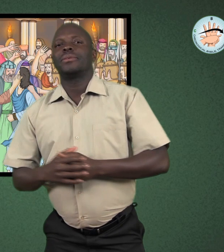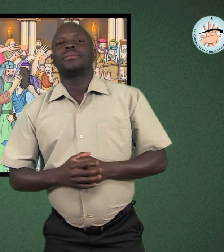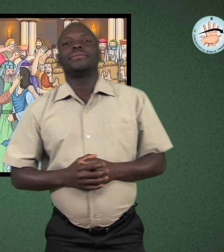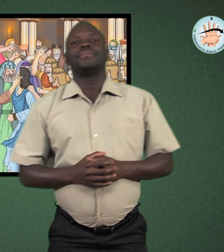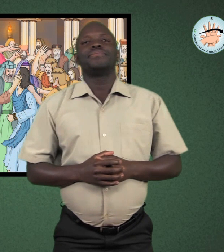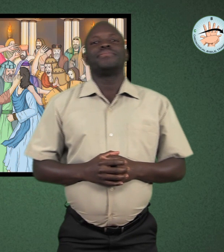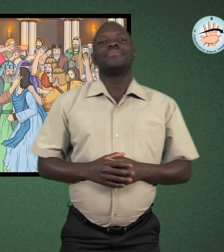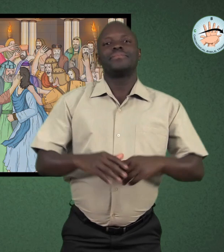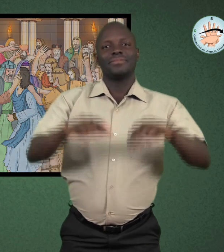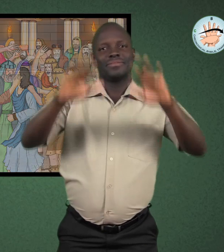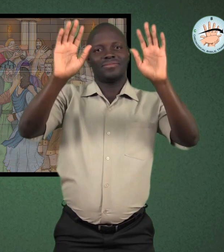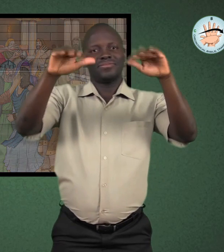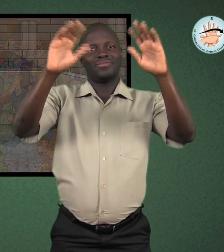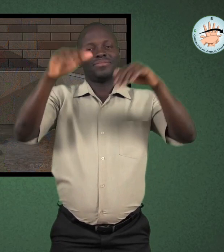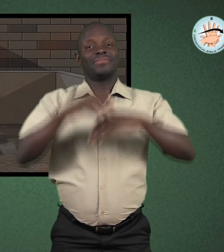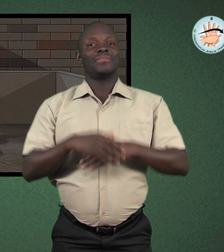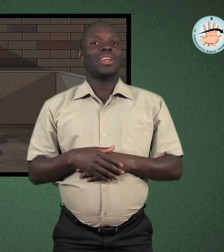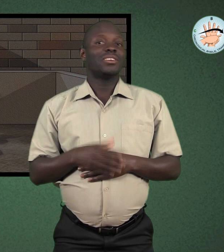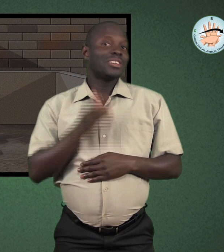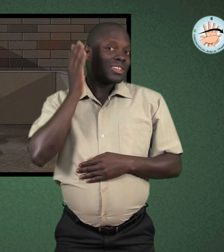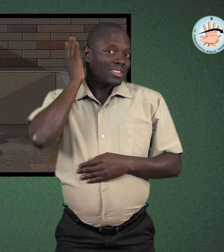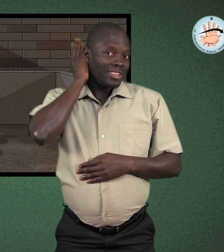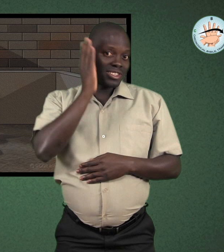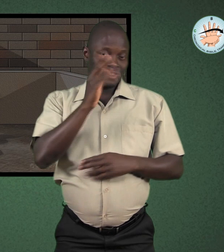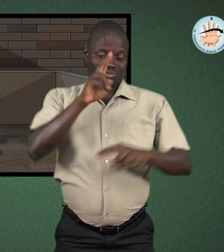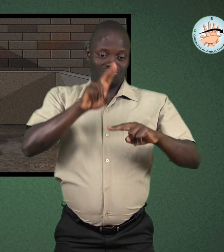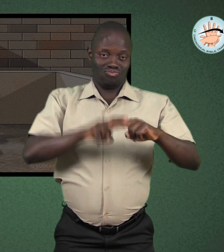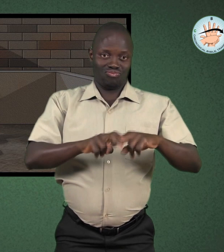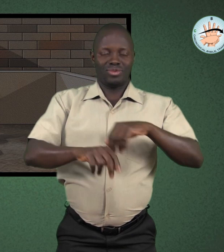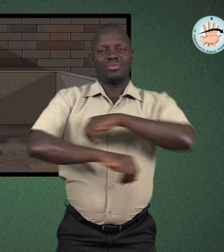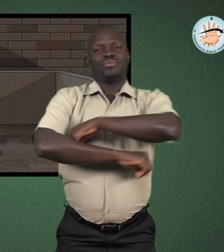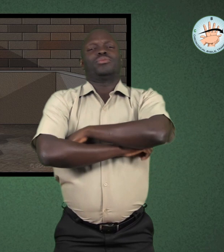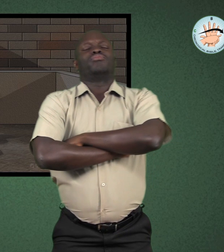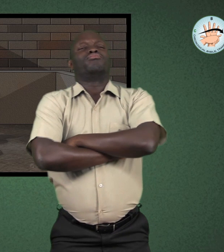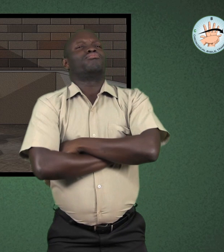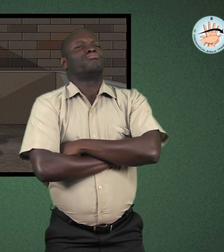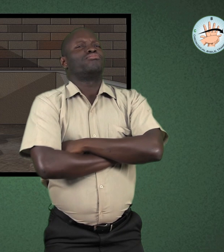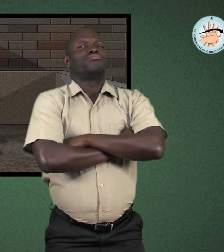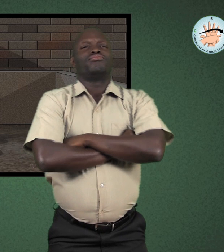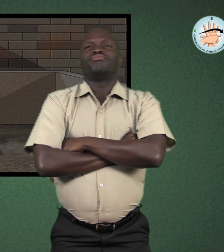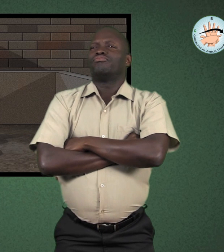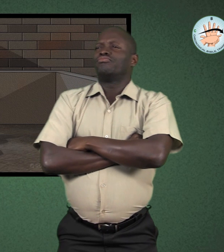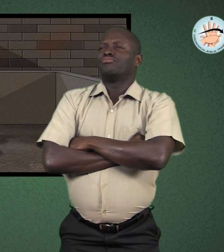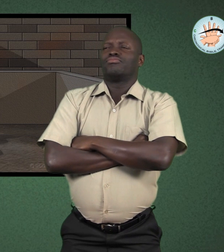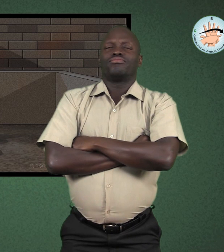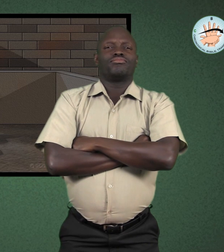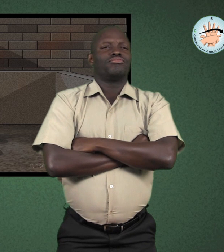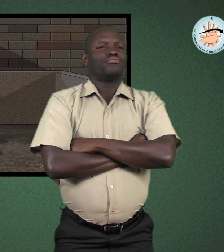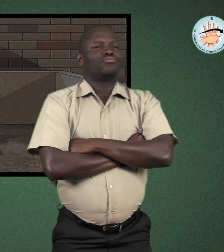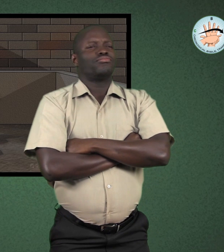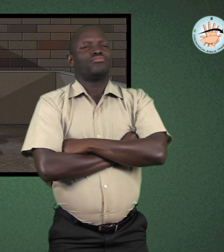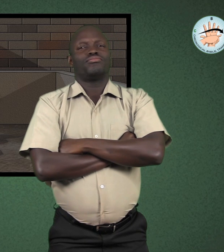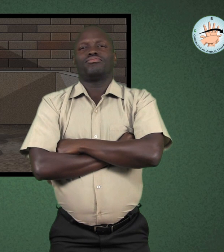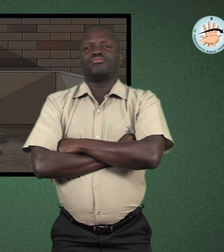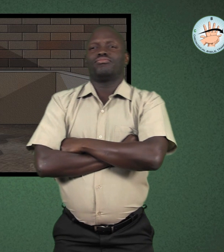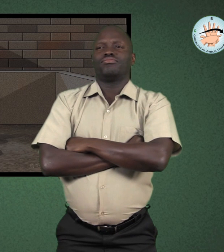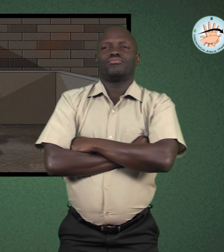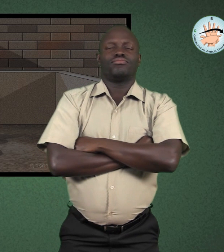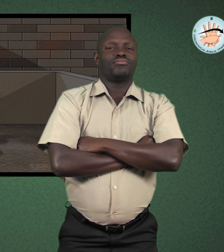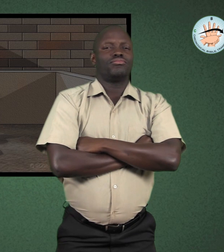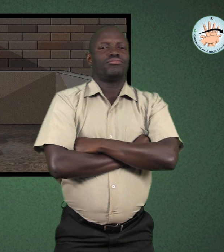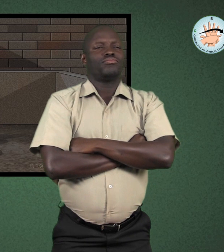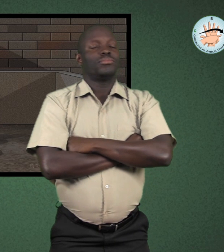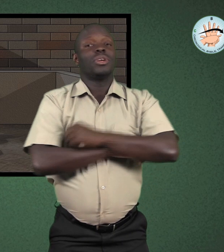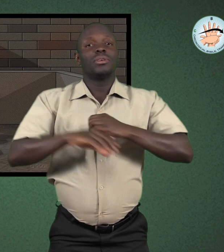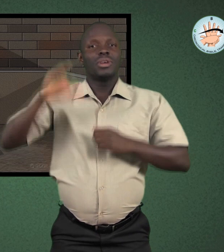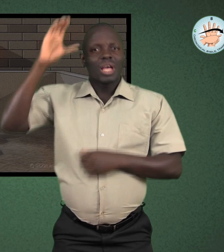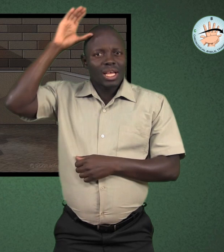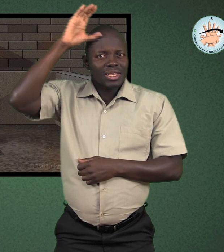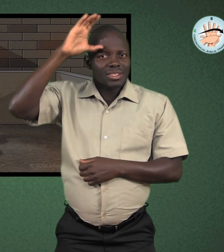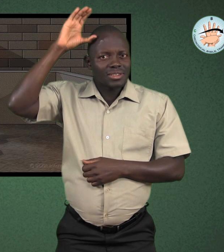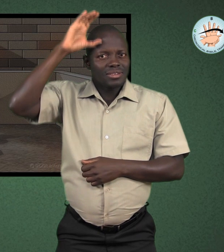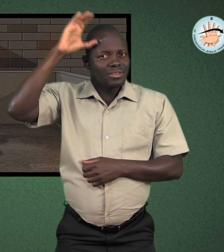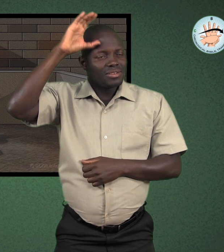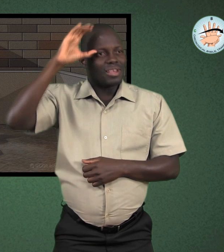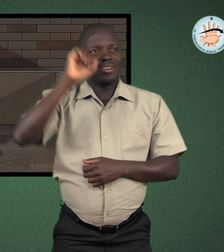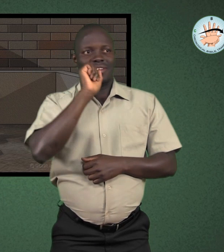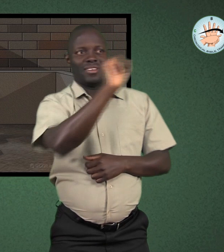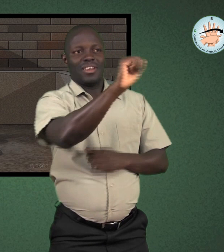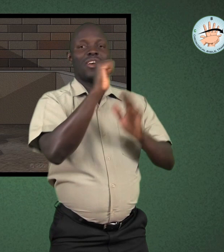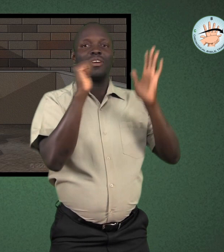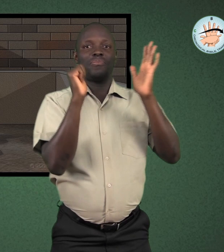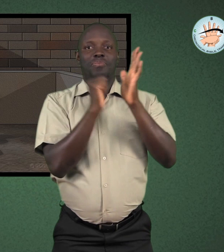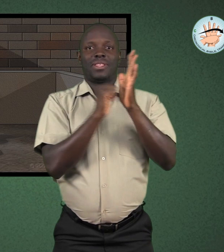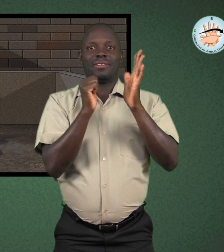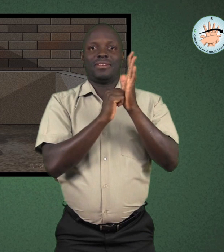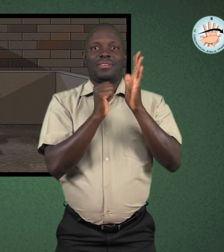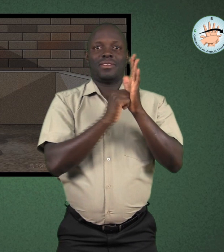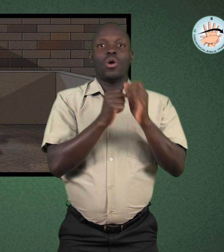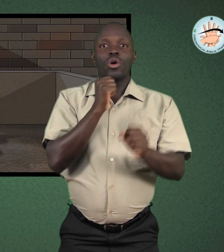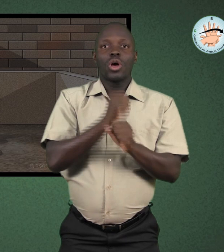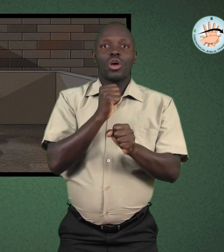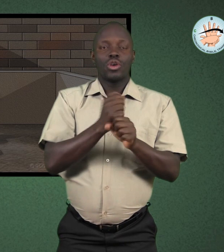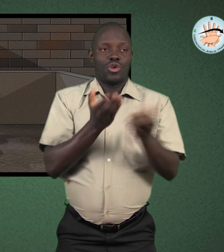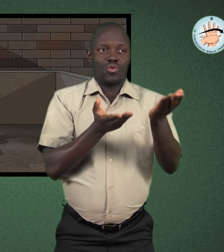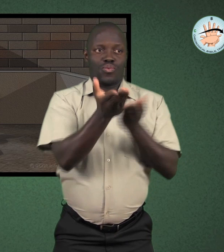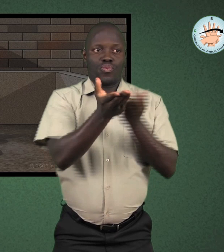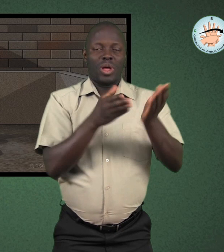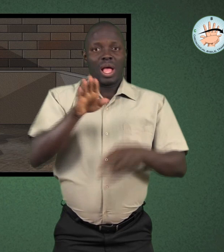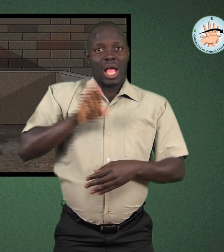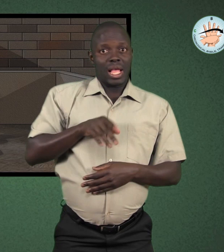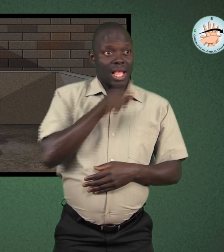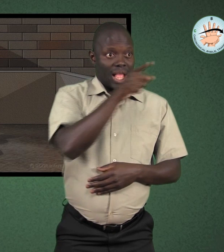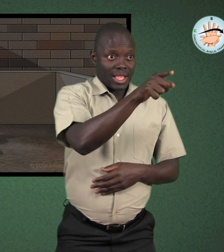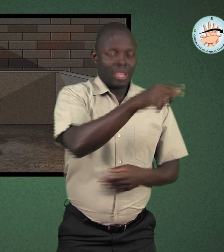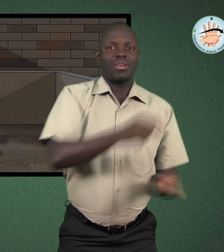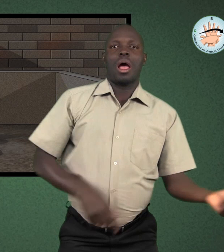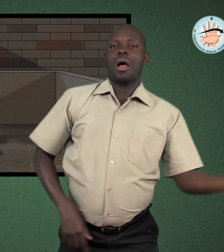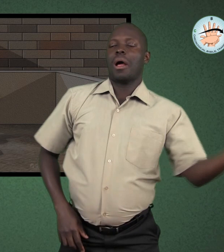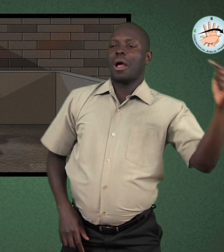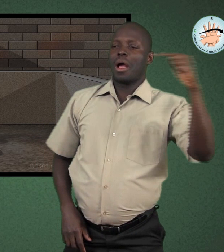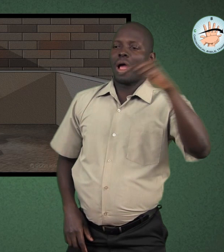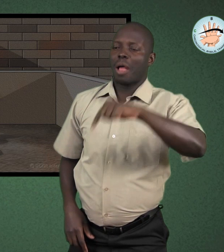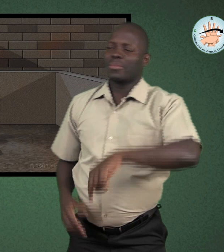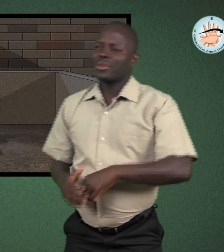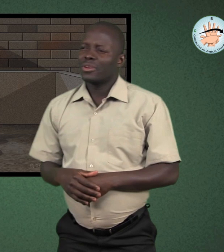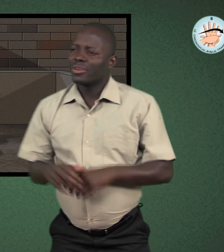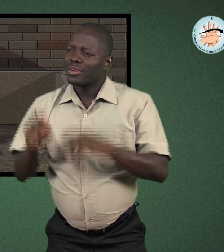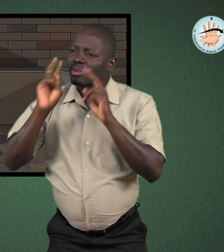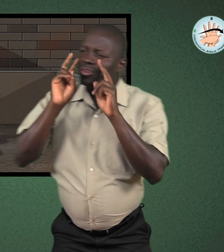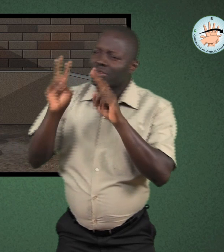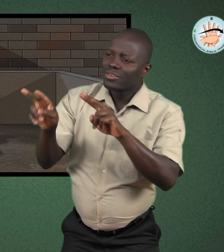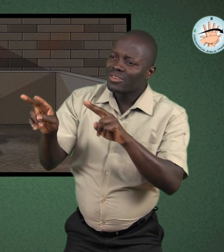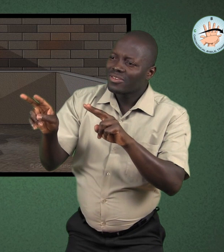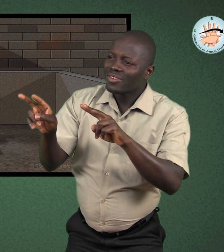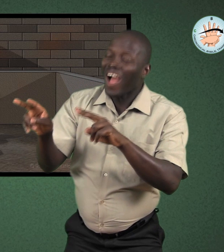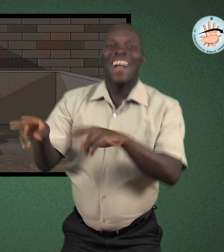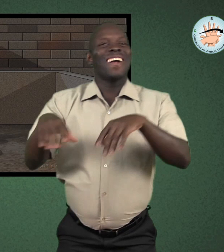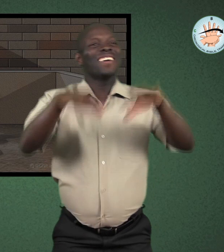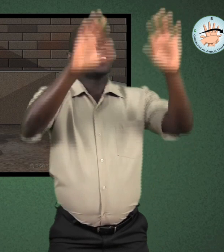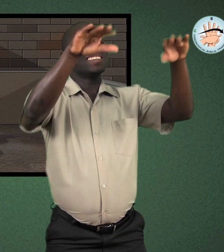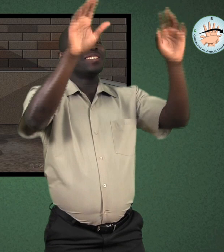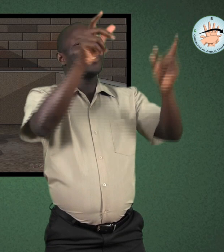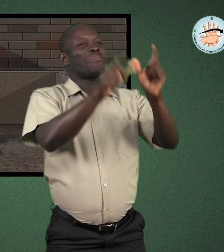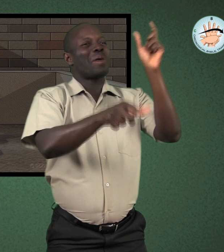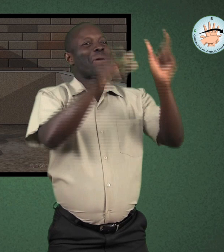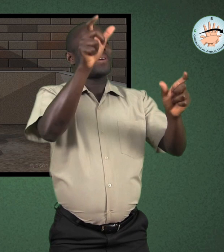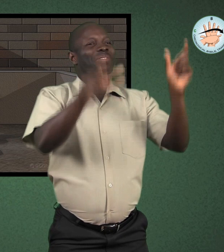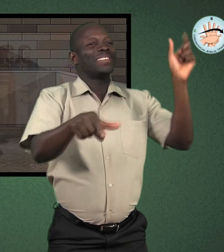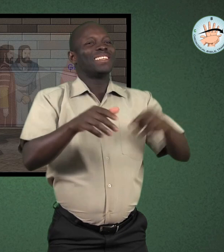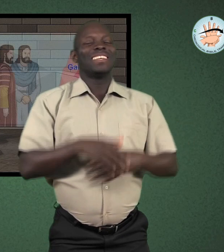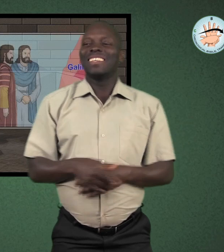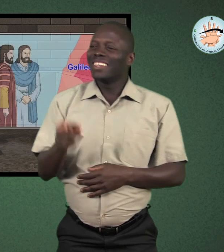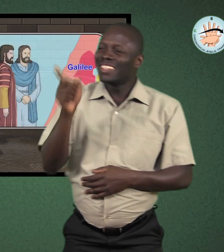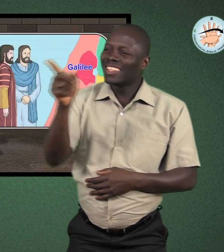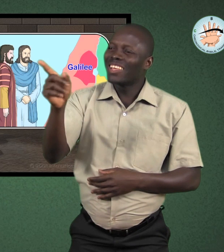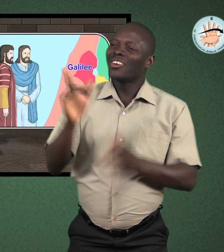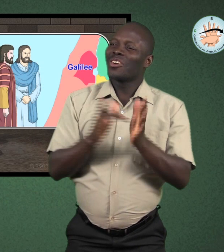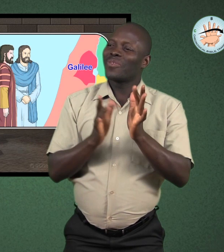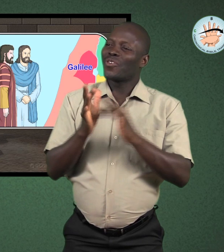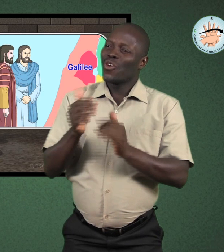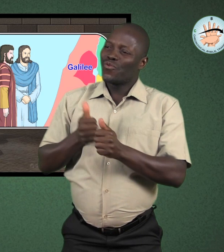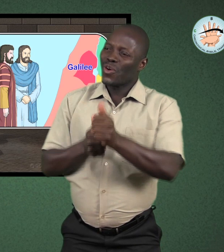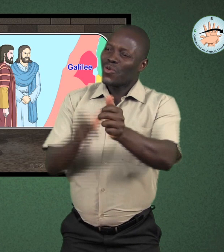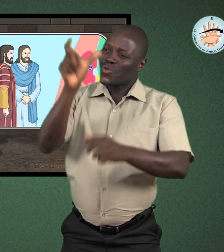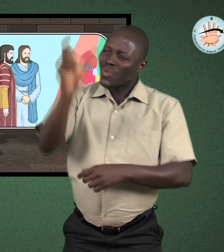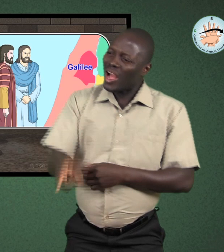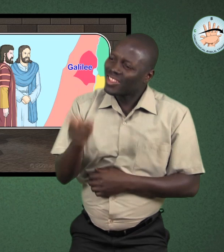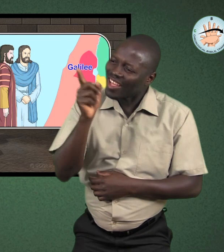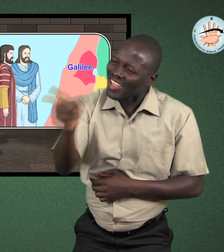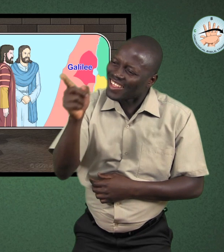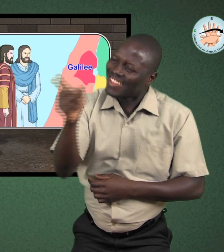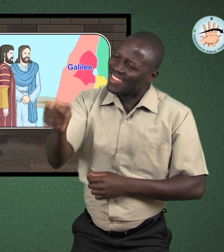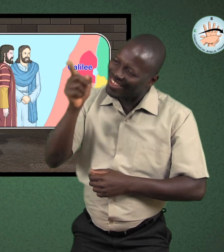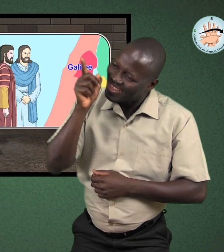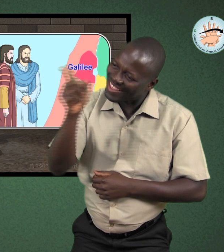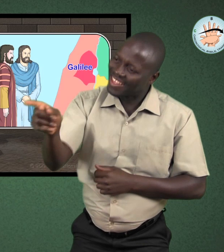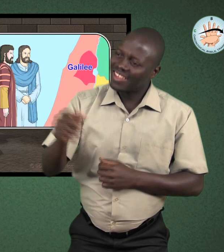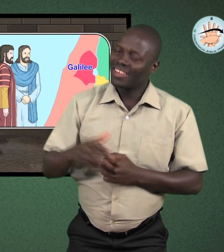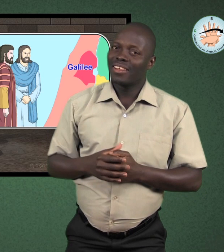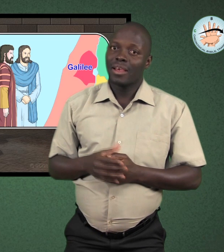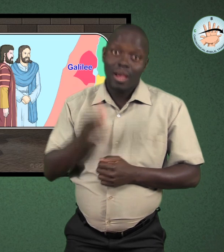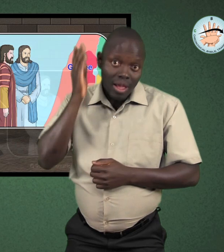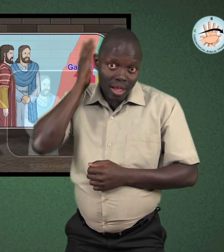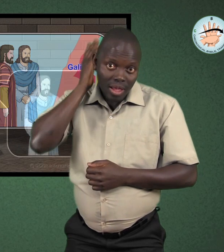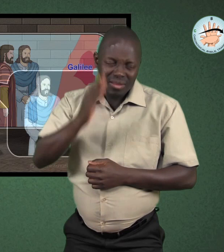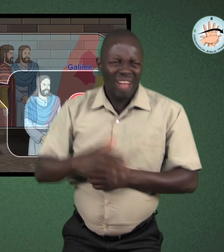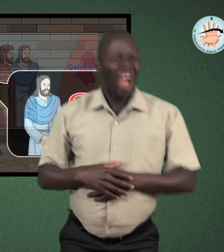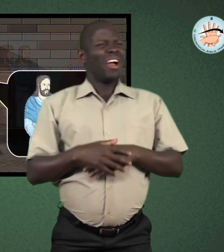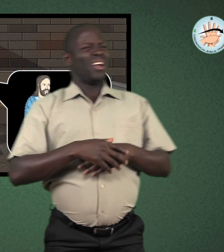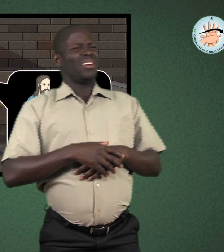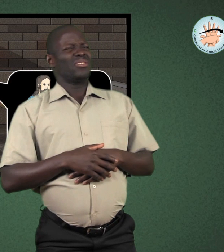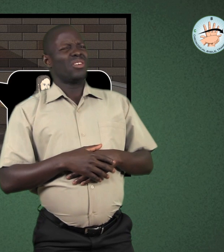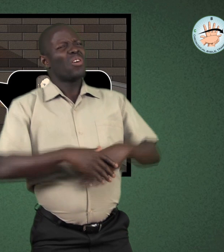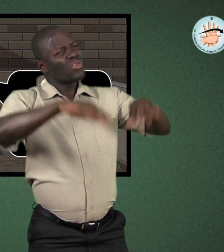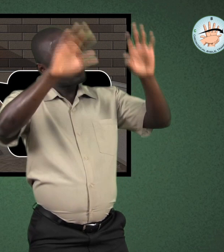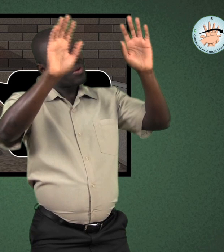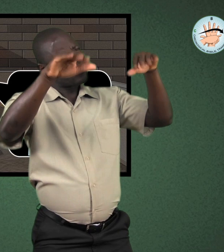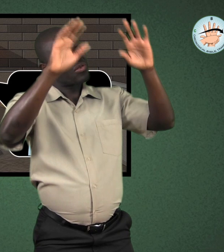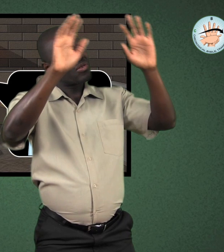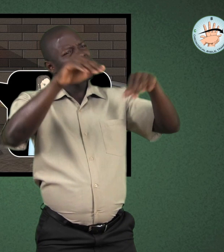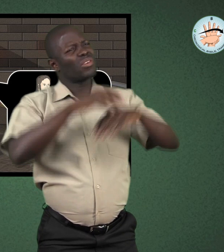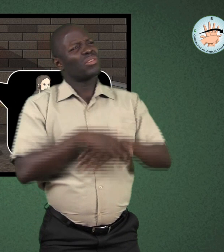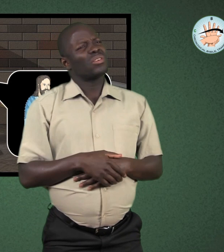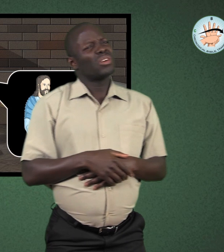Meanwhile, Peter was sitting out in the courtyard, and a servant girl came up to him. “You also were with Jesus the Galilean,” she said.